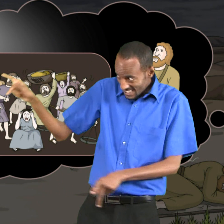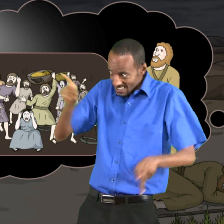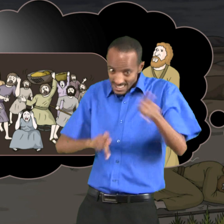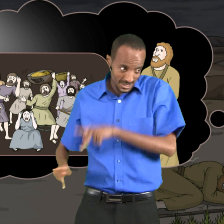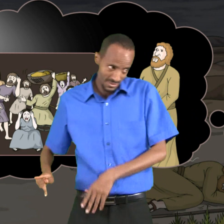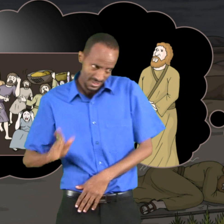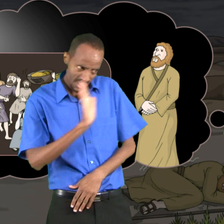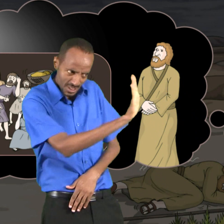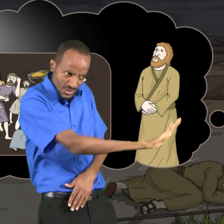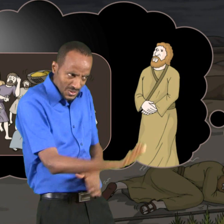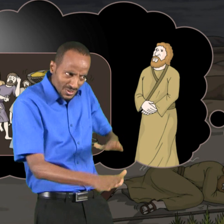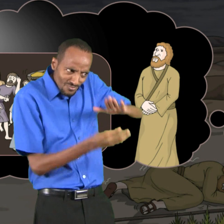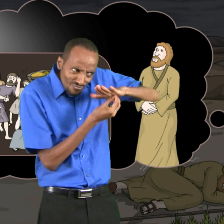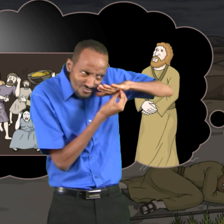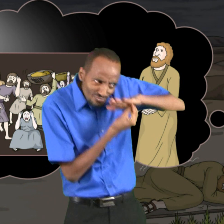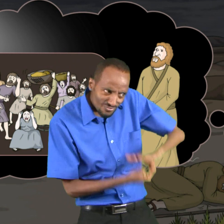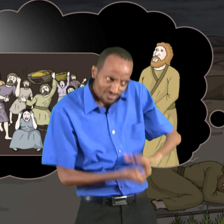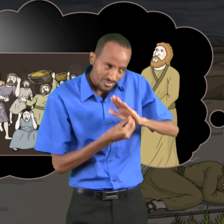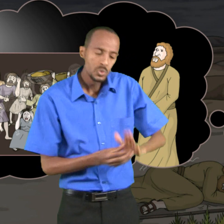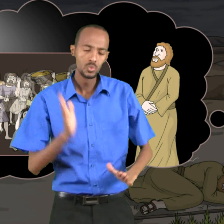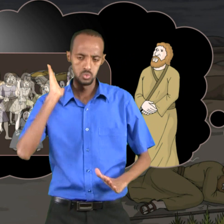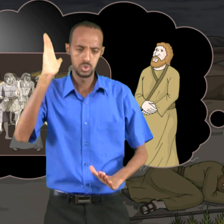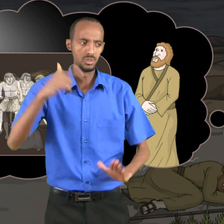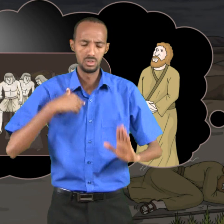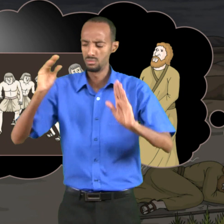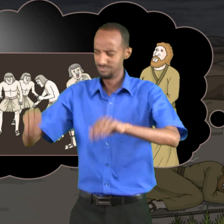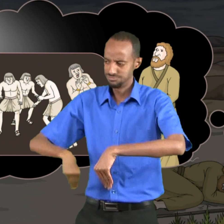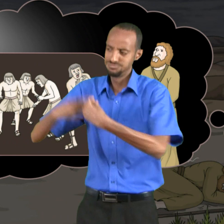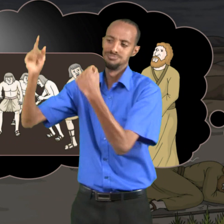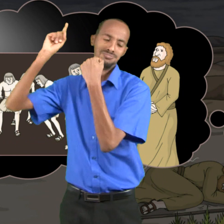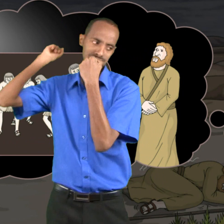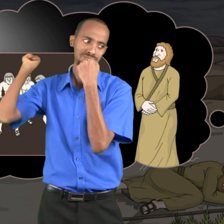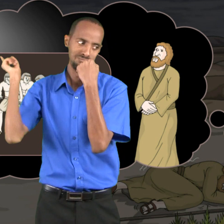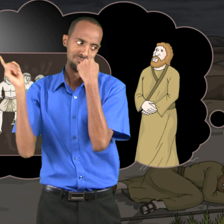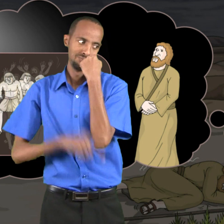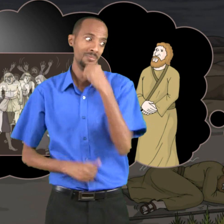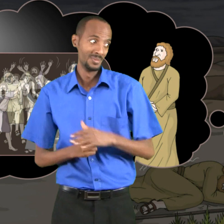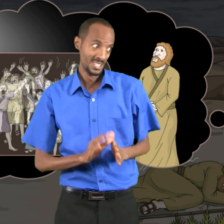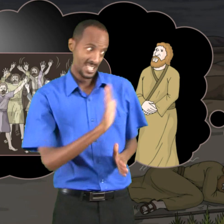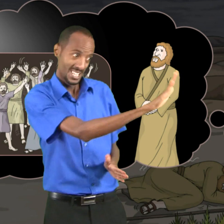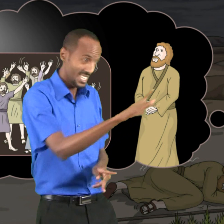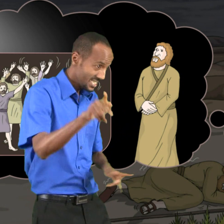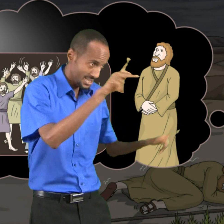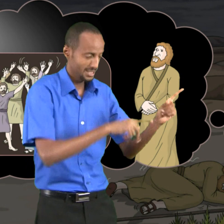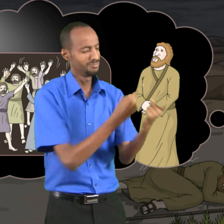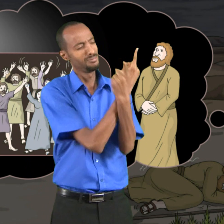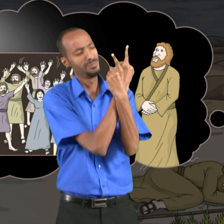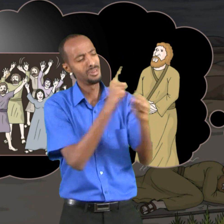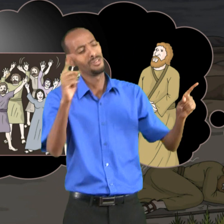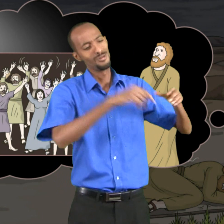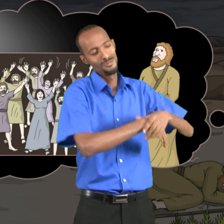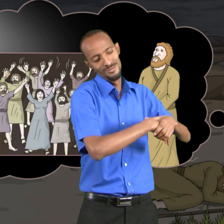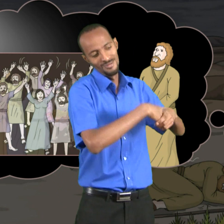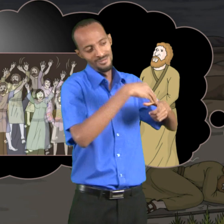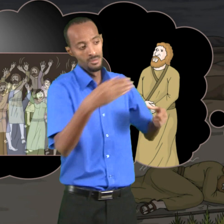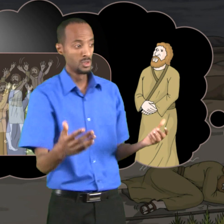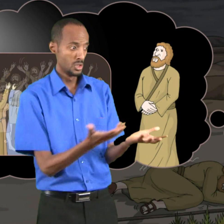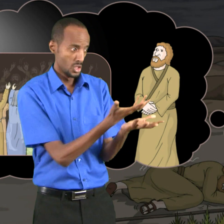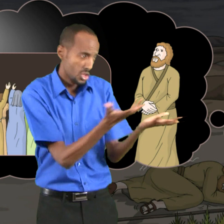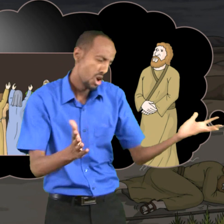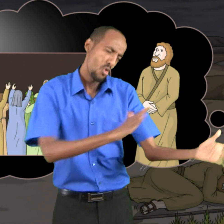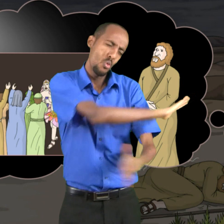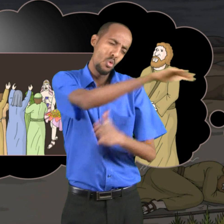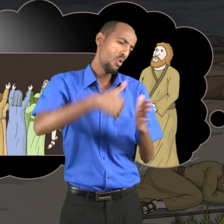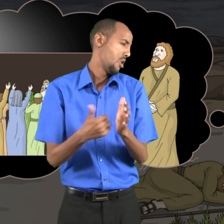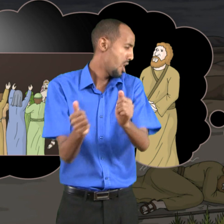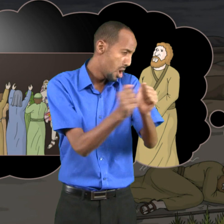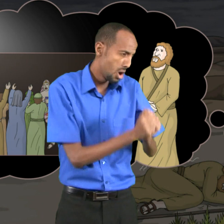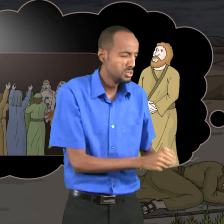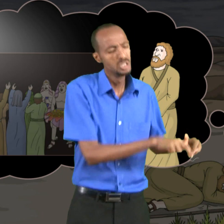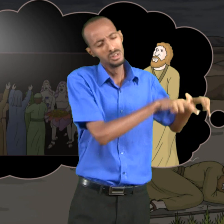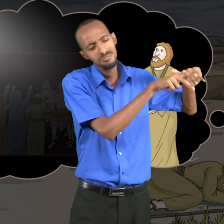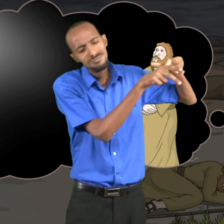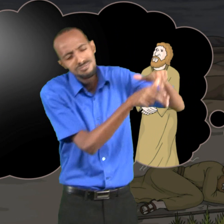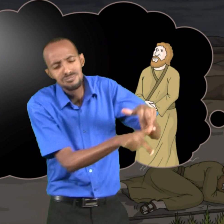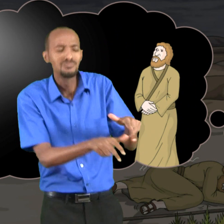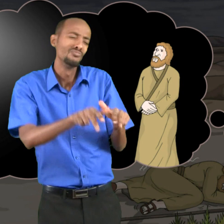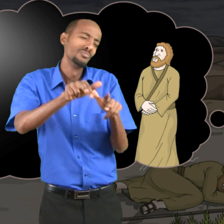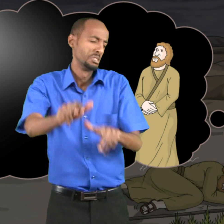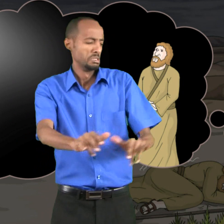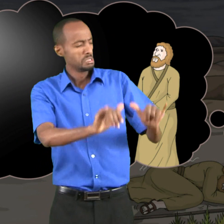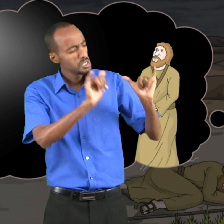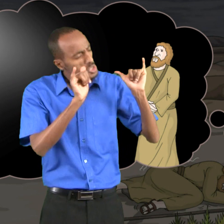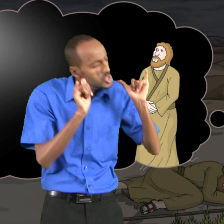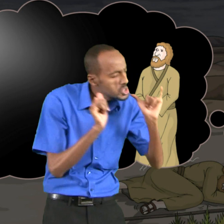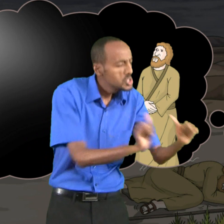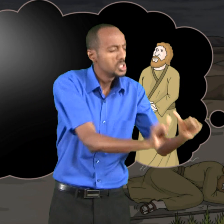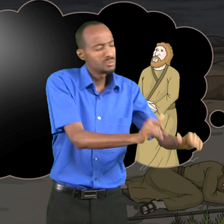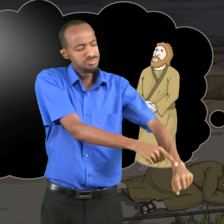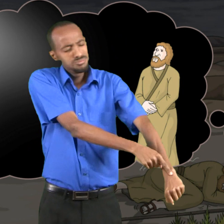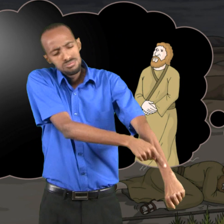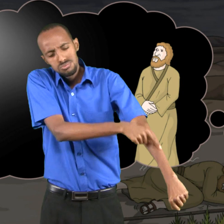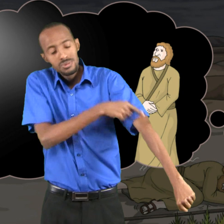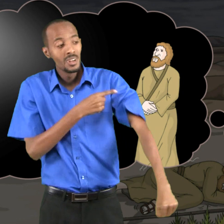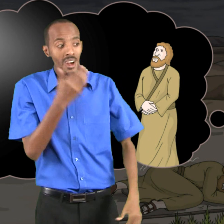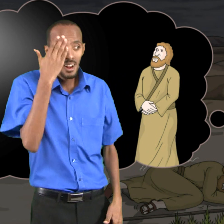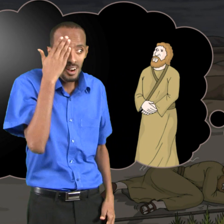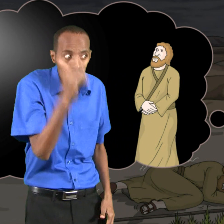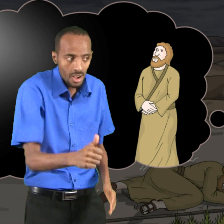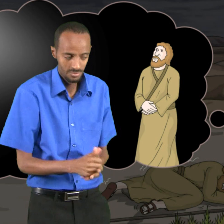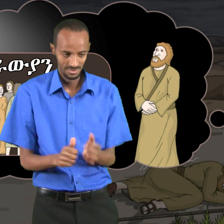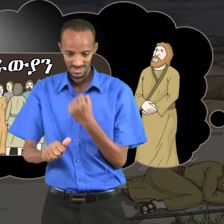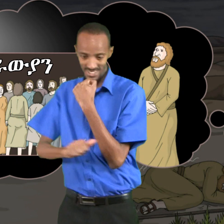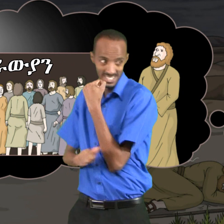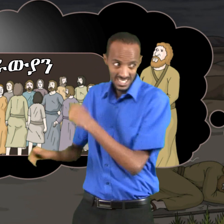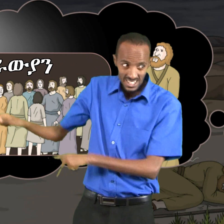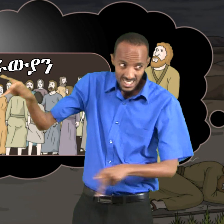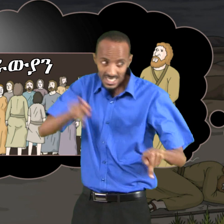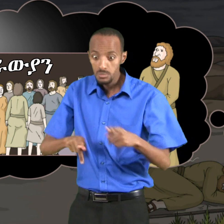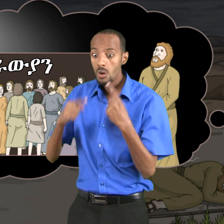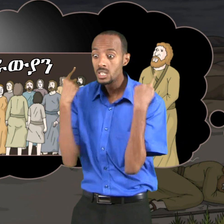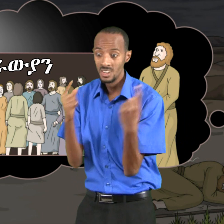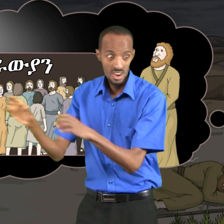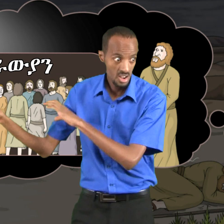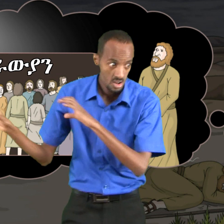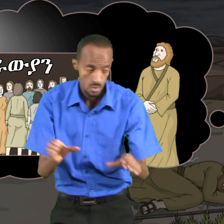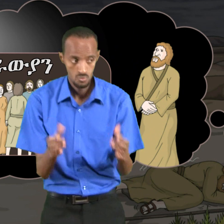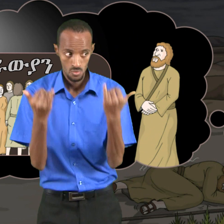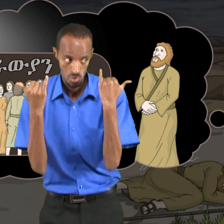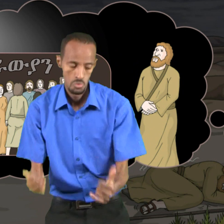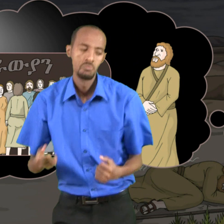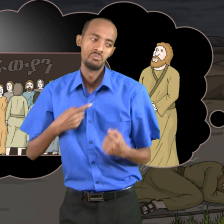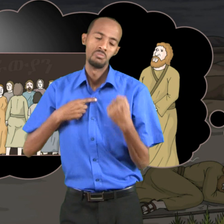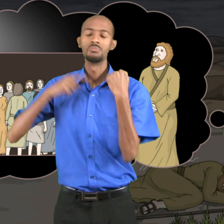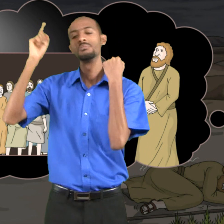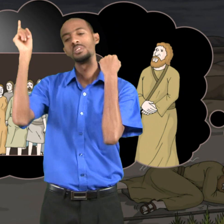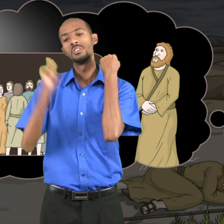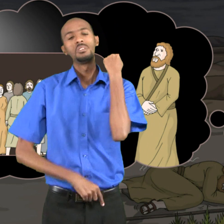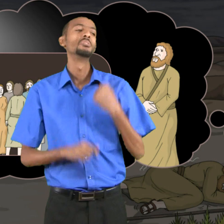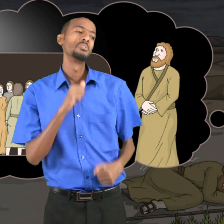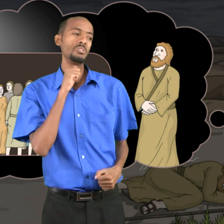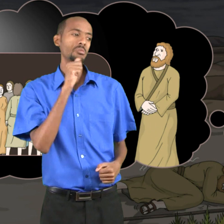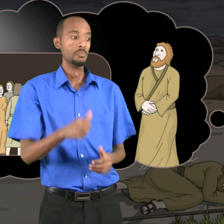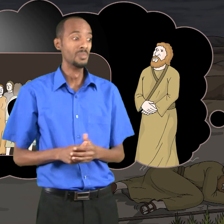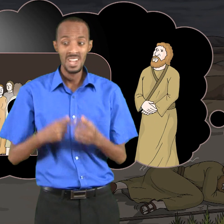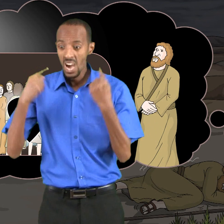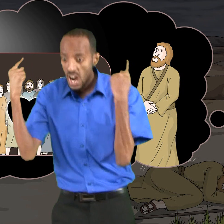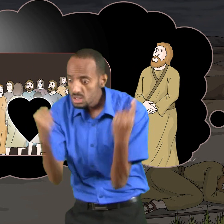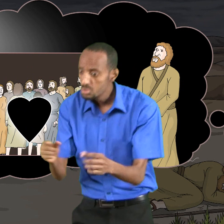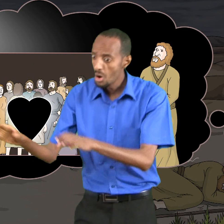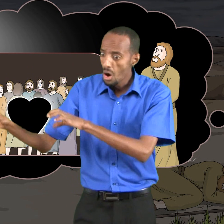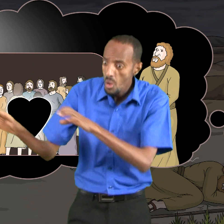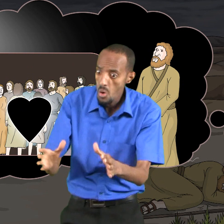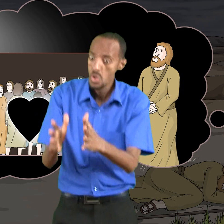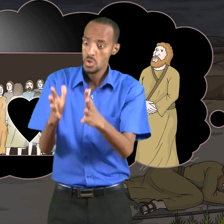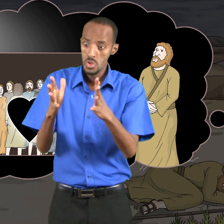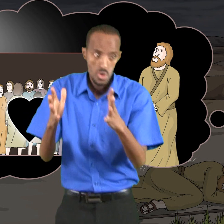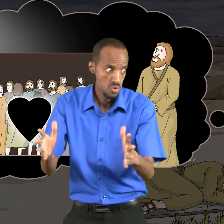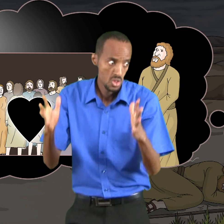But I will judge the nation they serve as slaves, and afterward they will depart with many possessions.